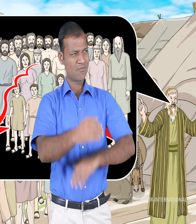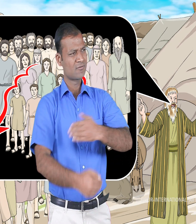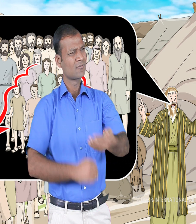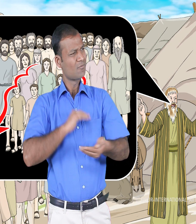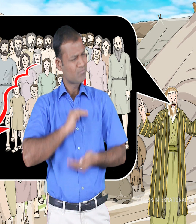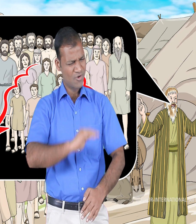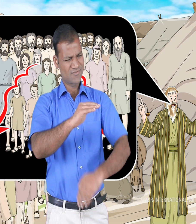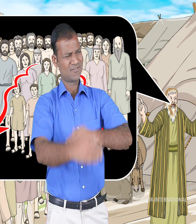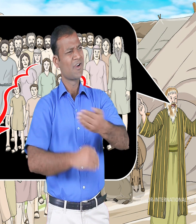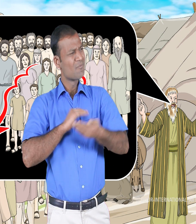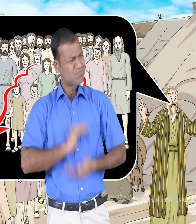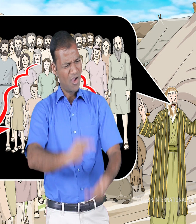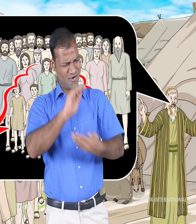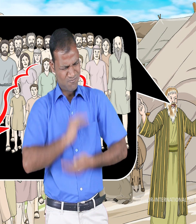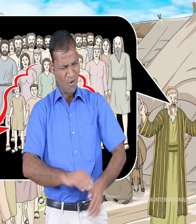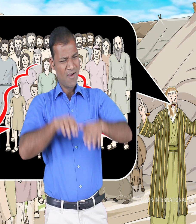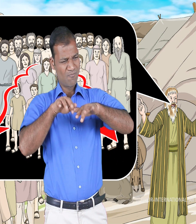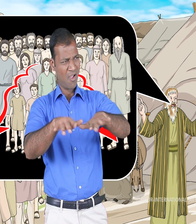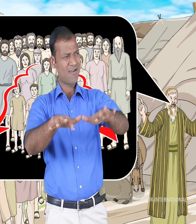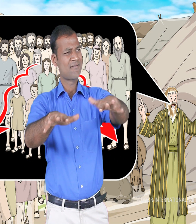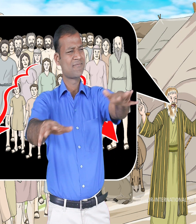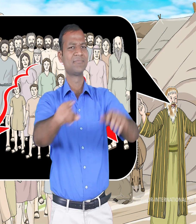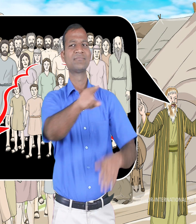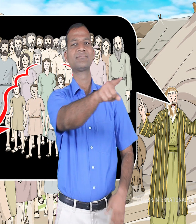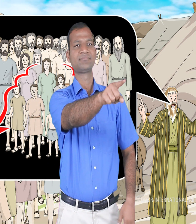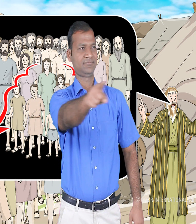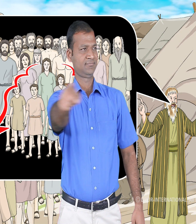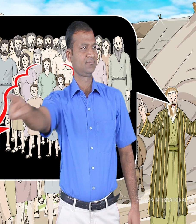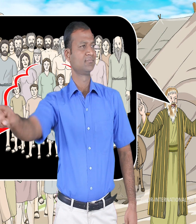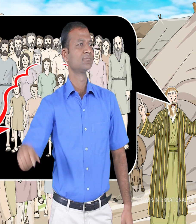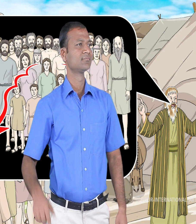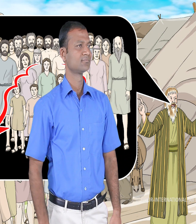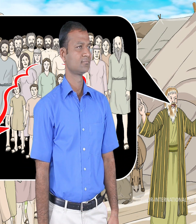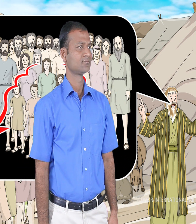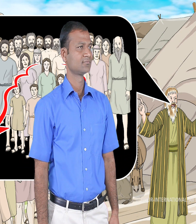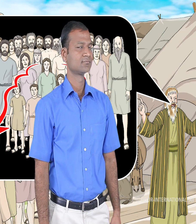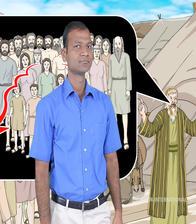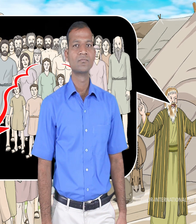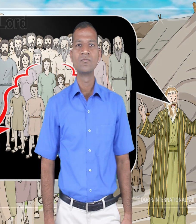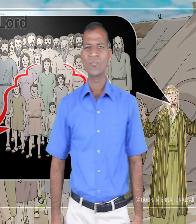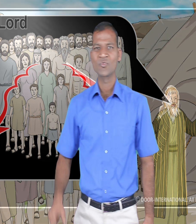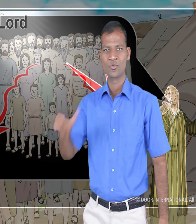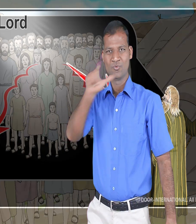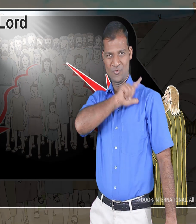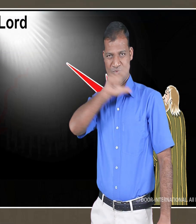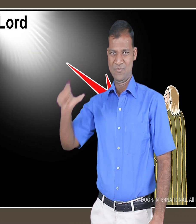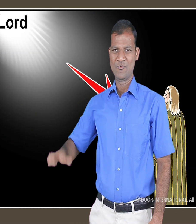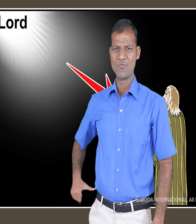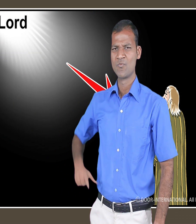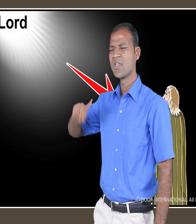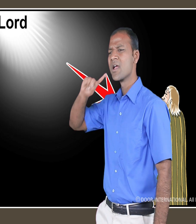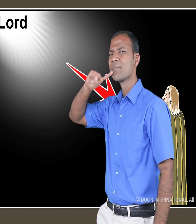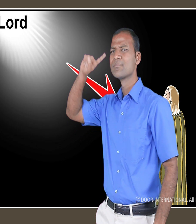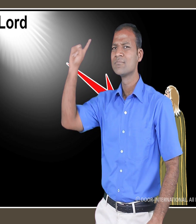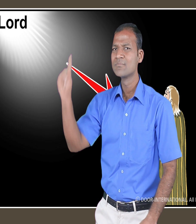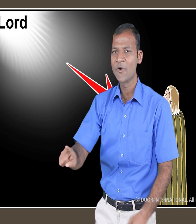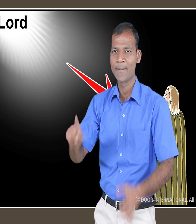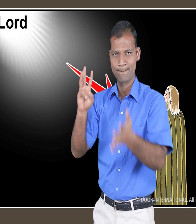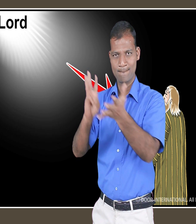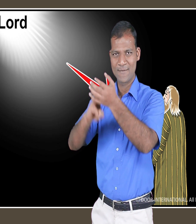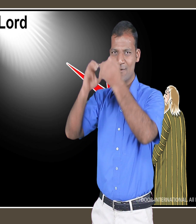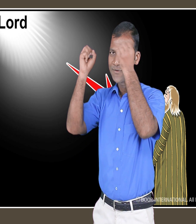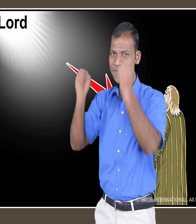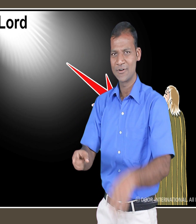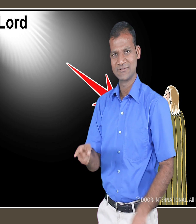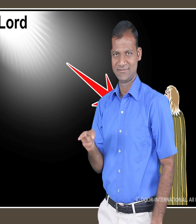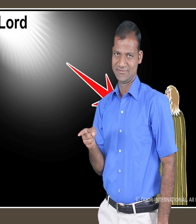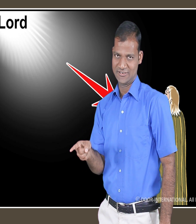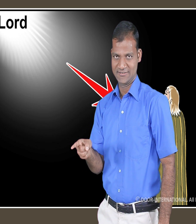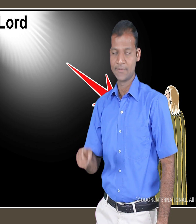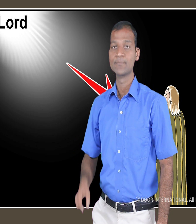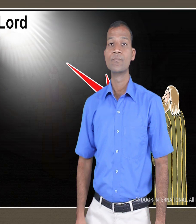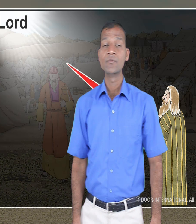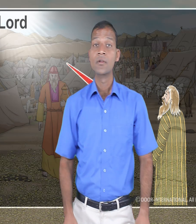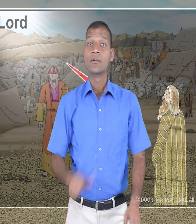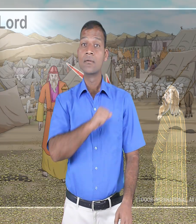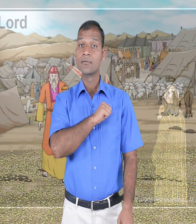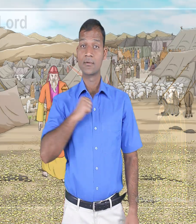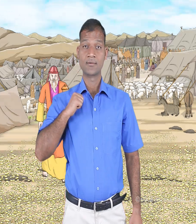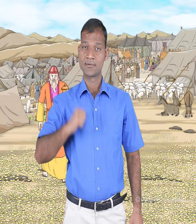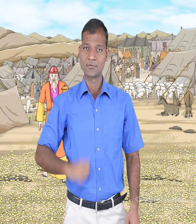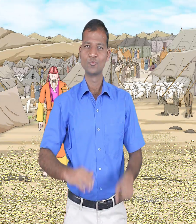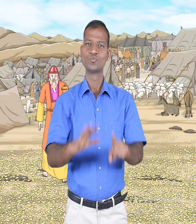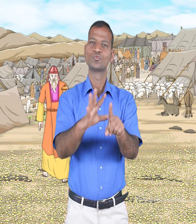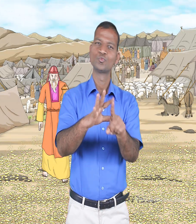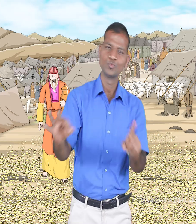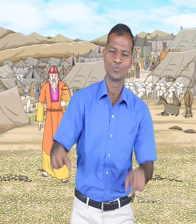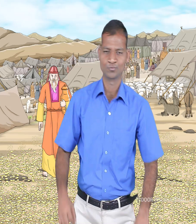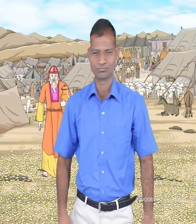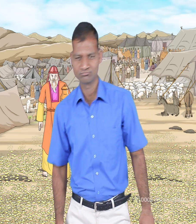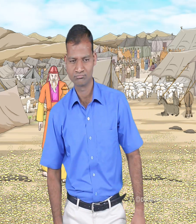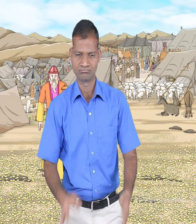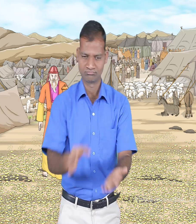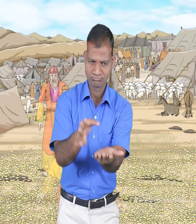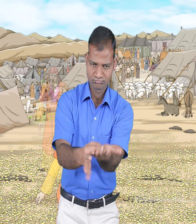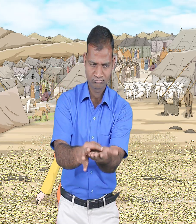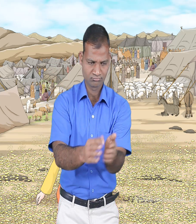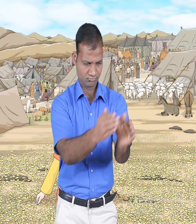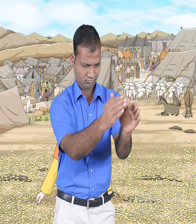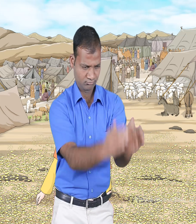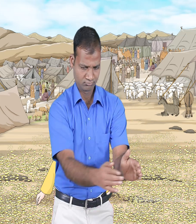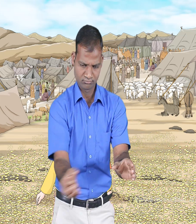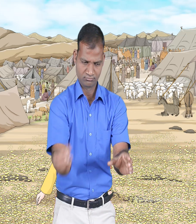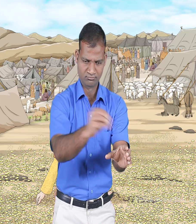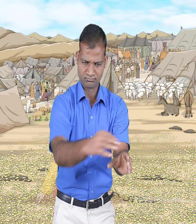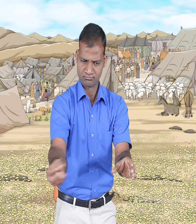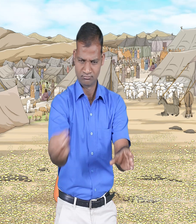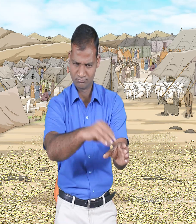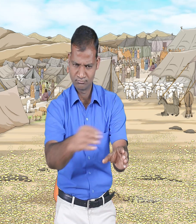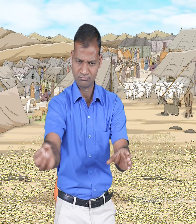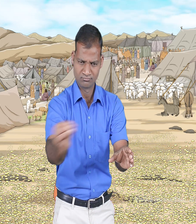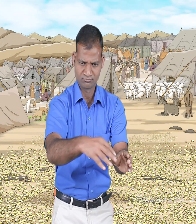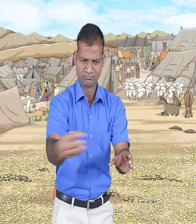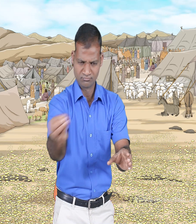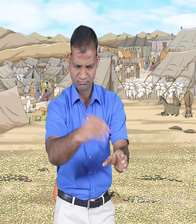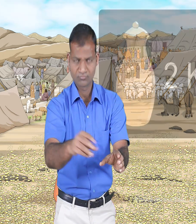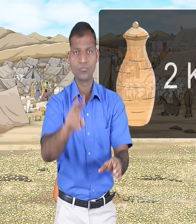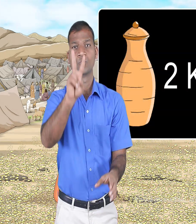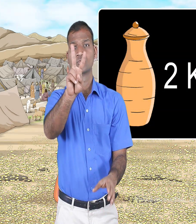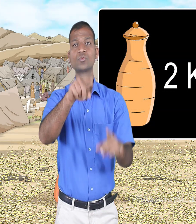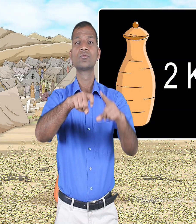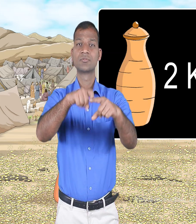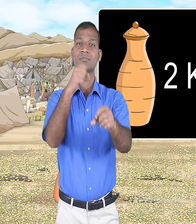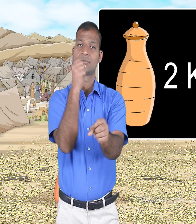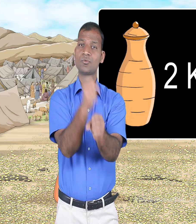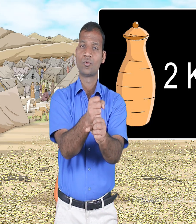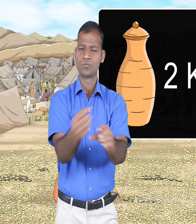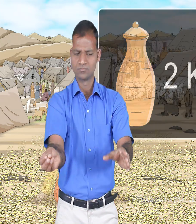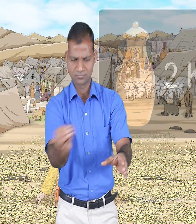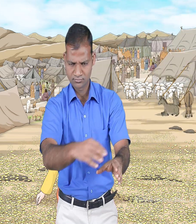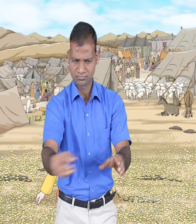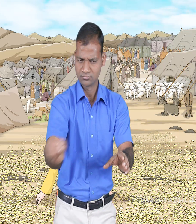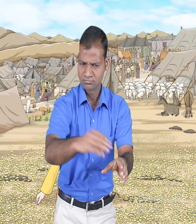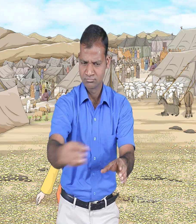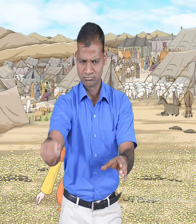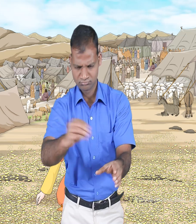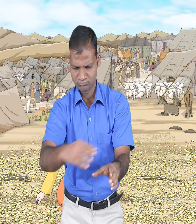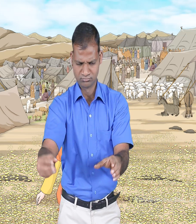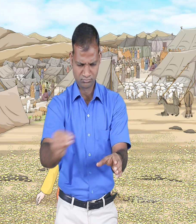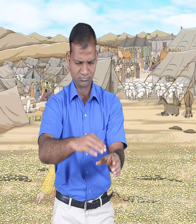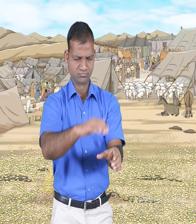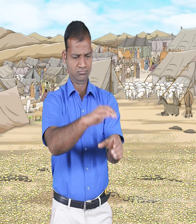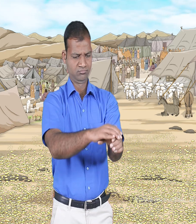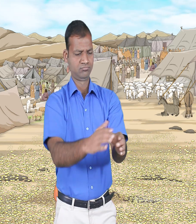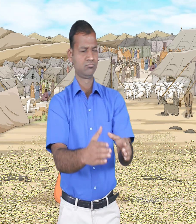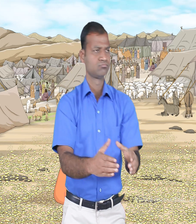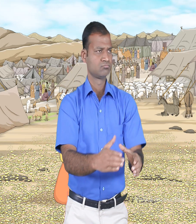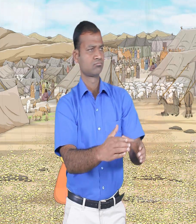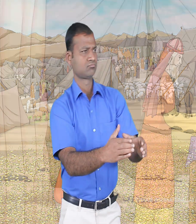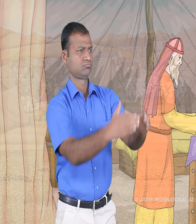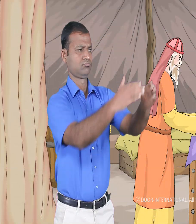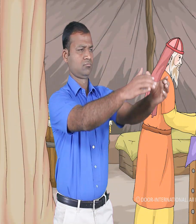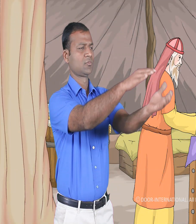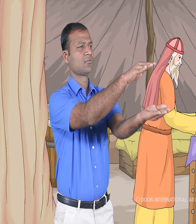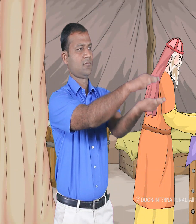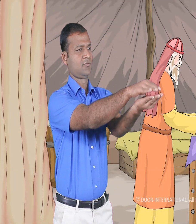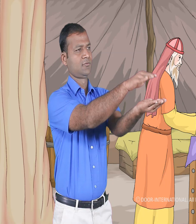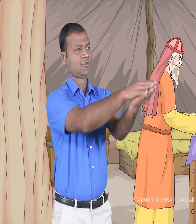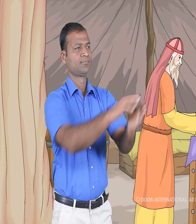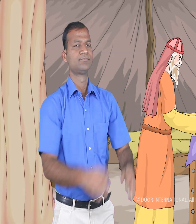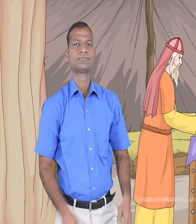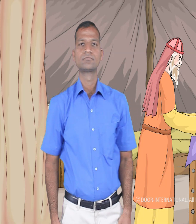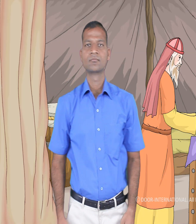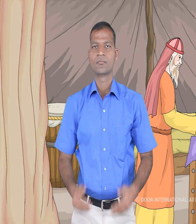Then place it before the LORD to be preserved for the generations to come.”